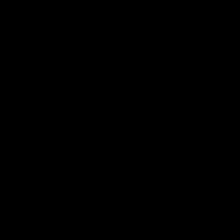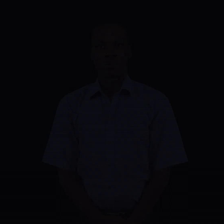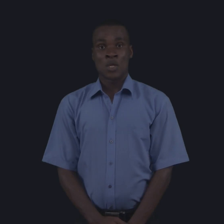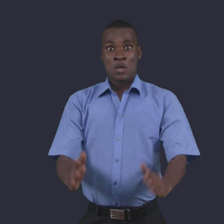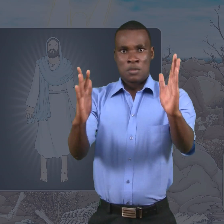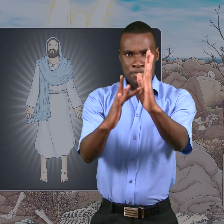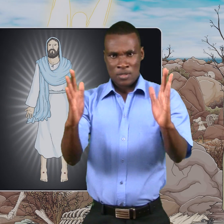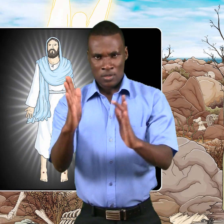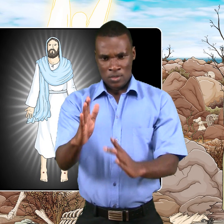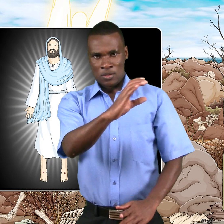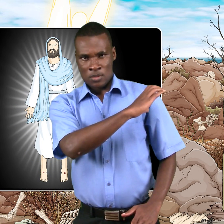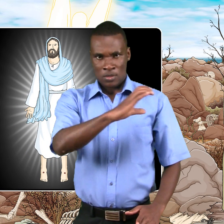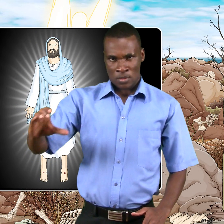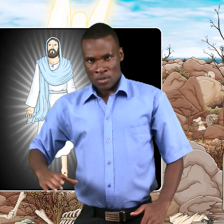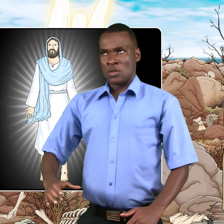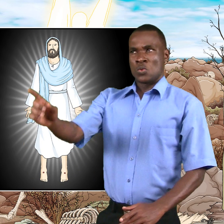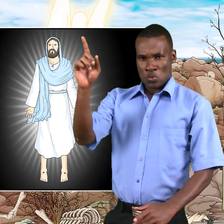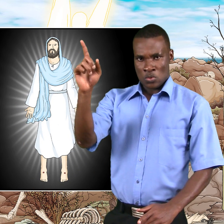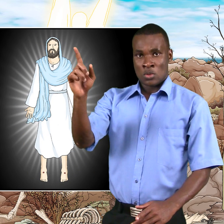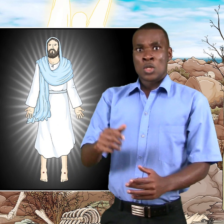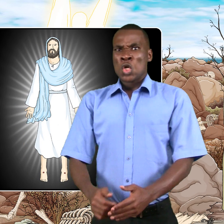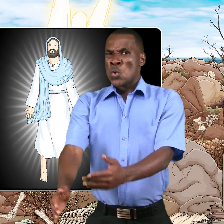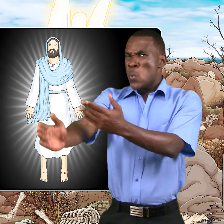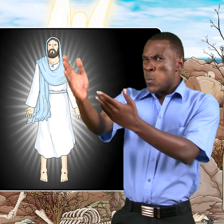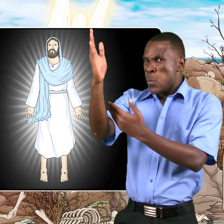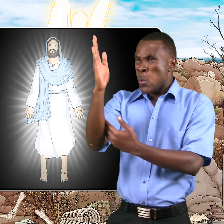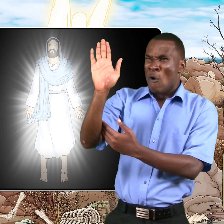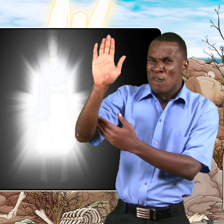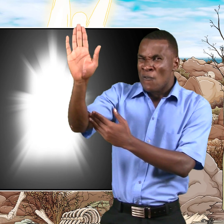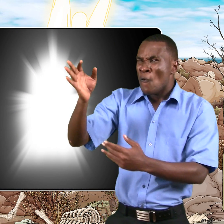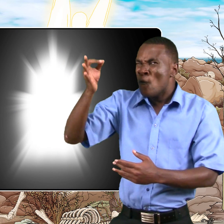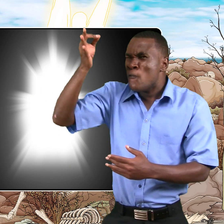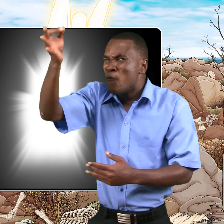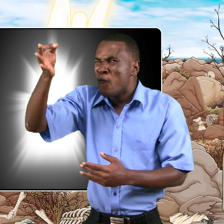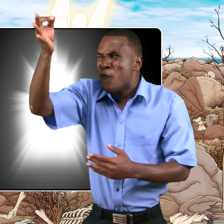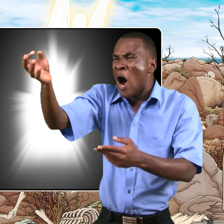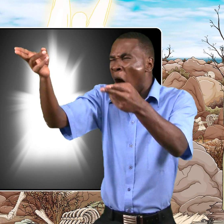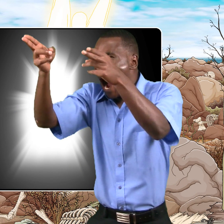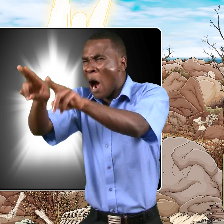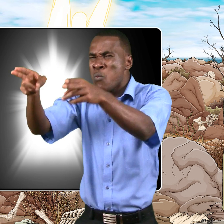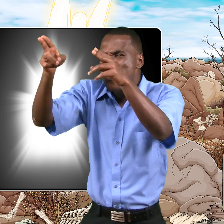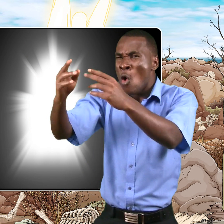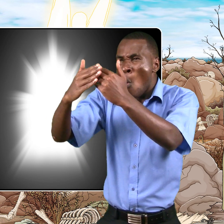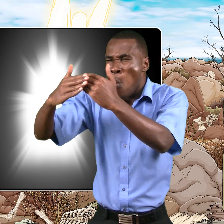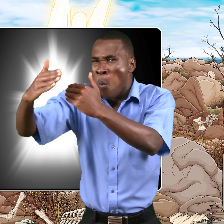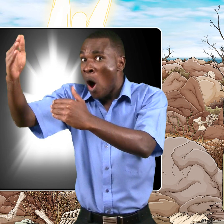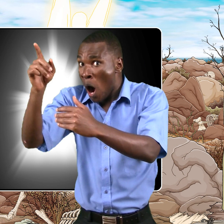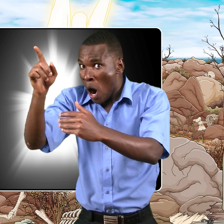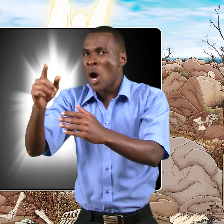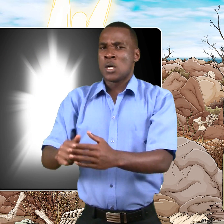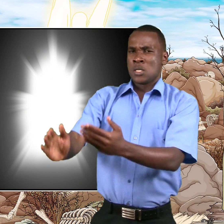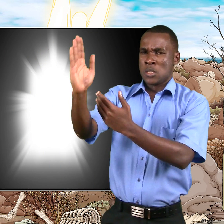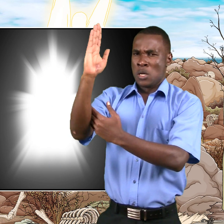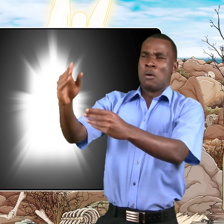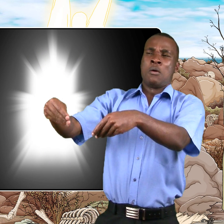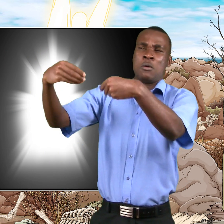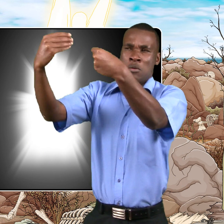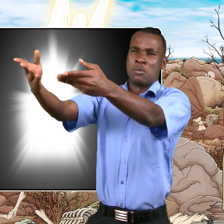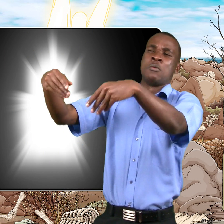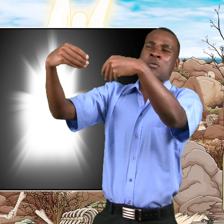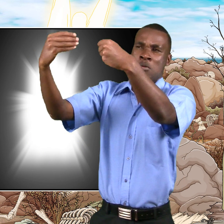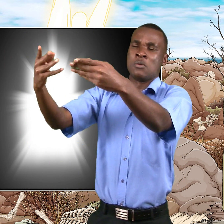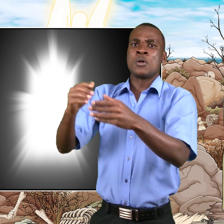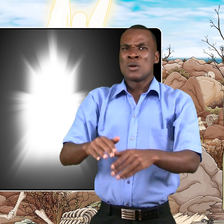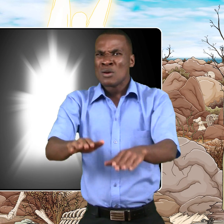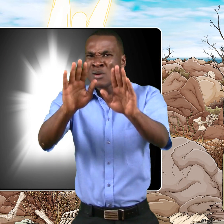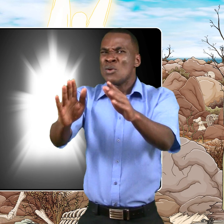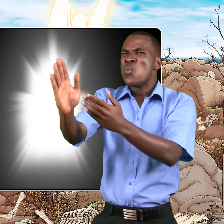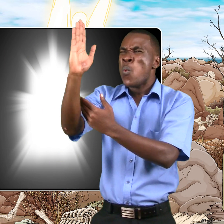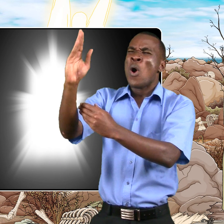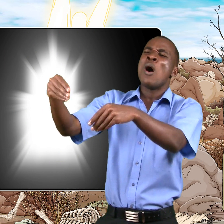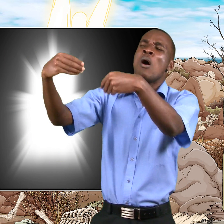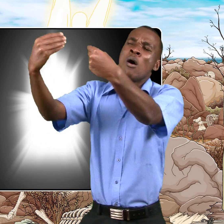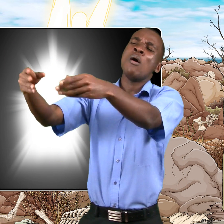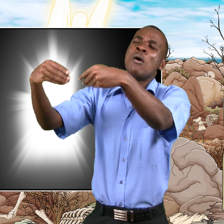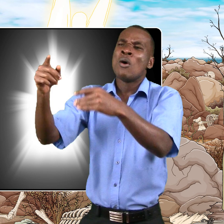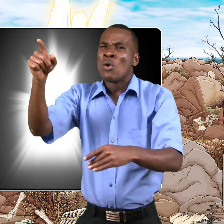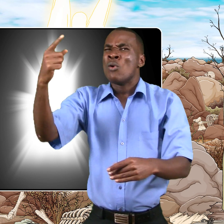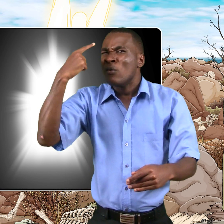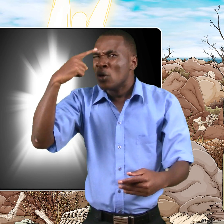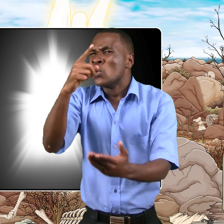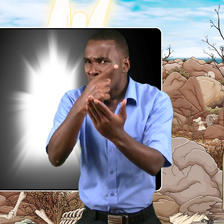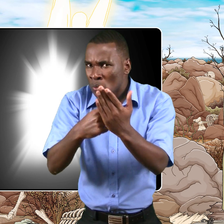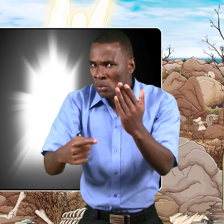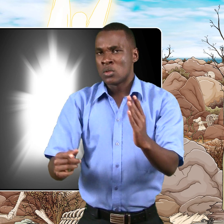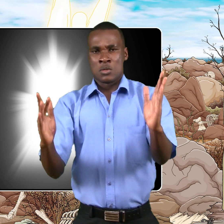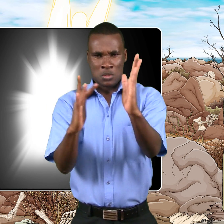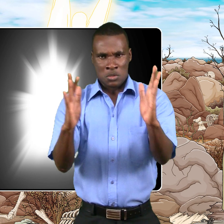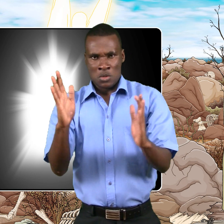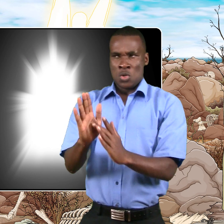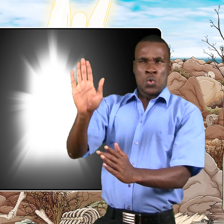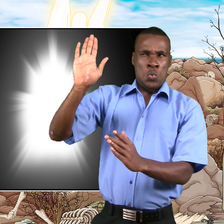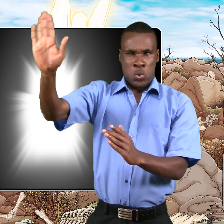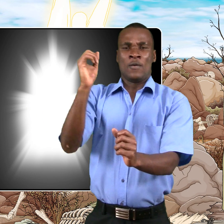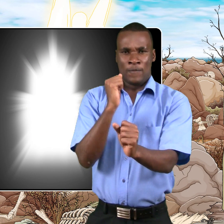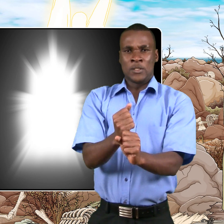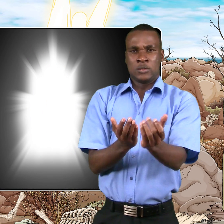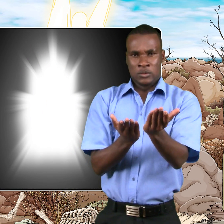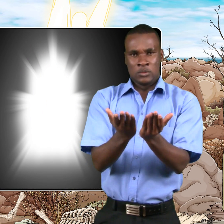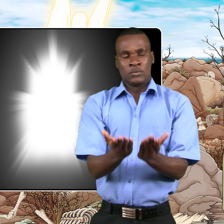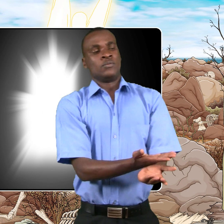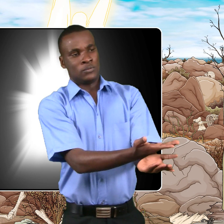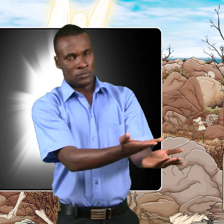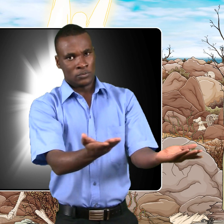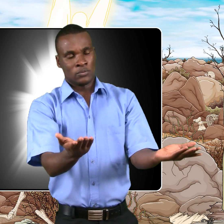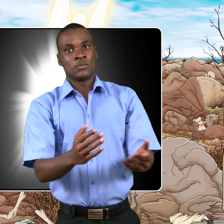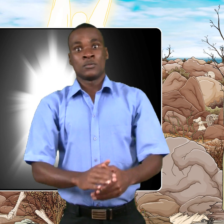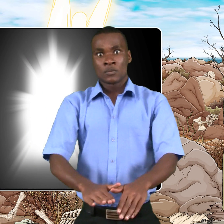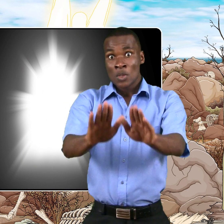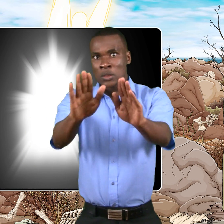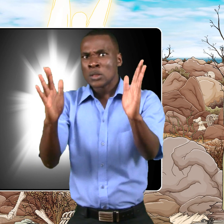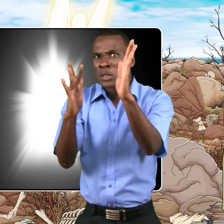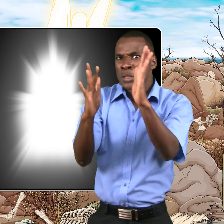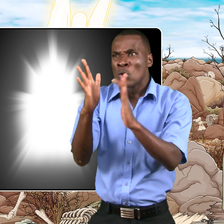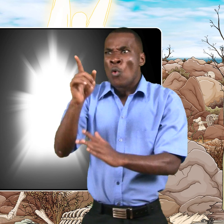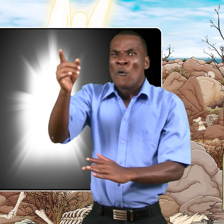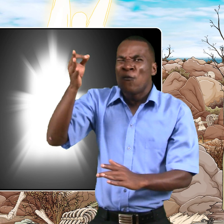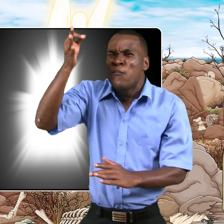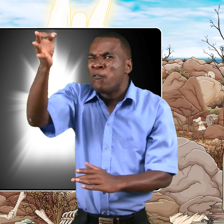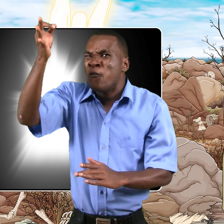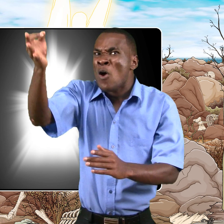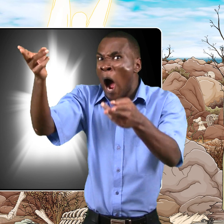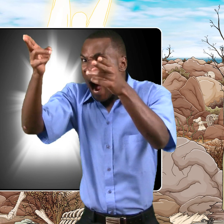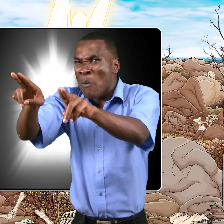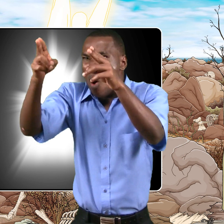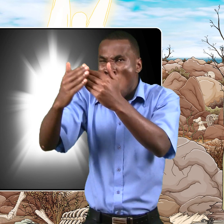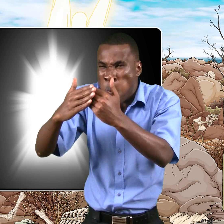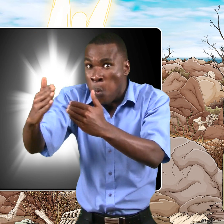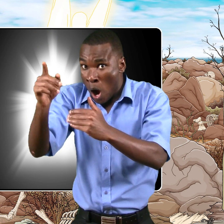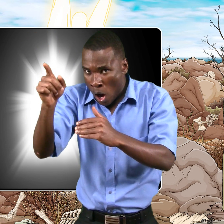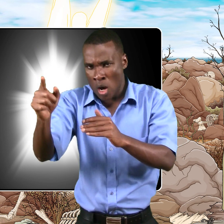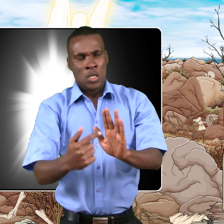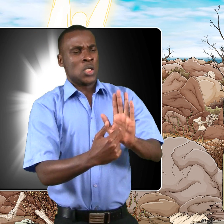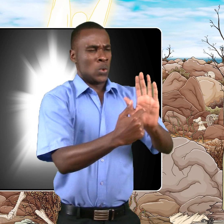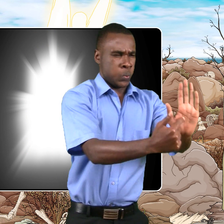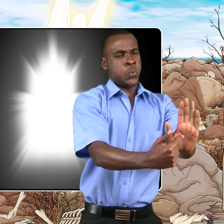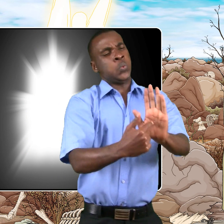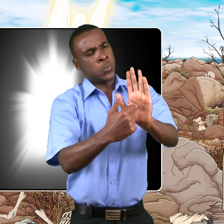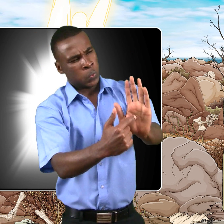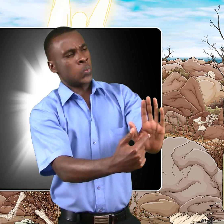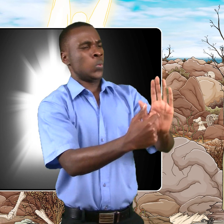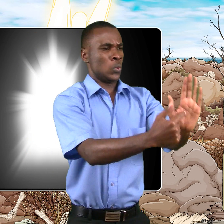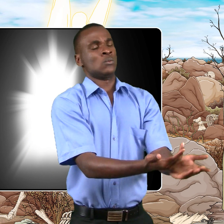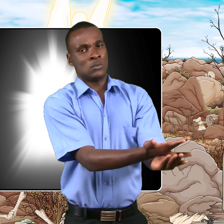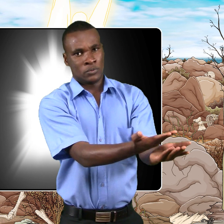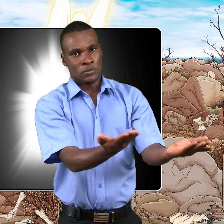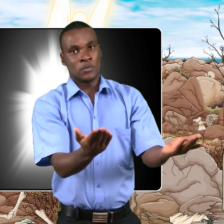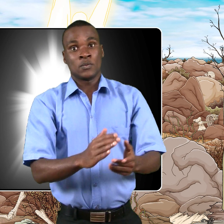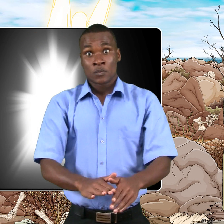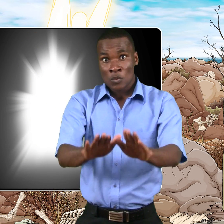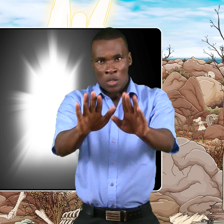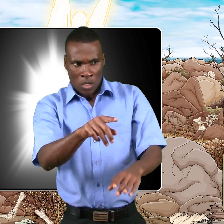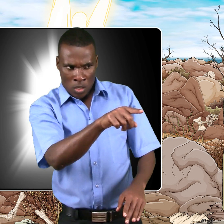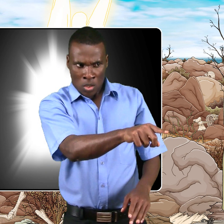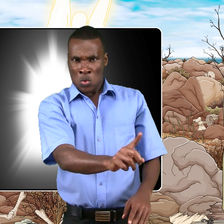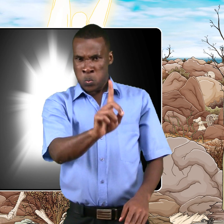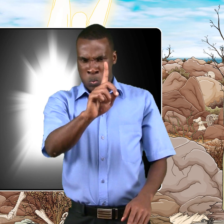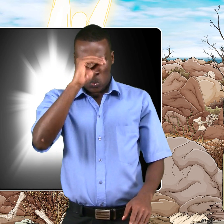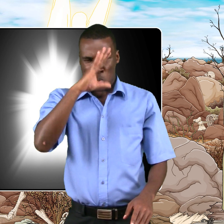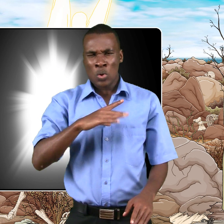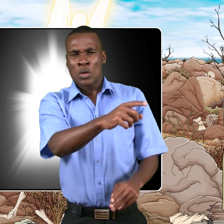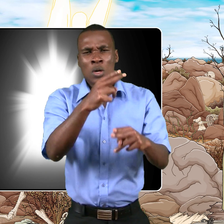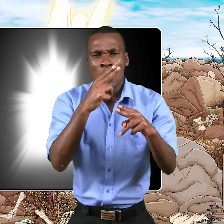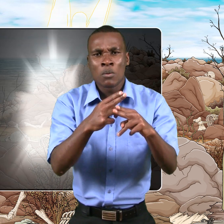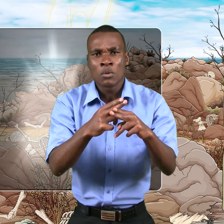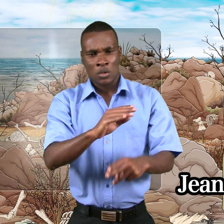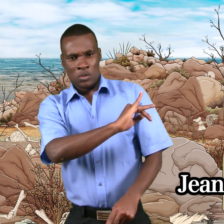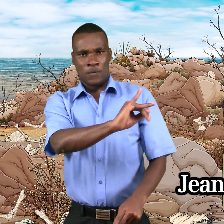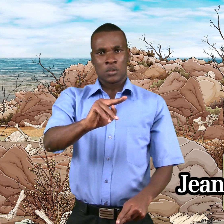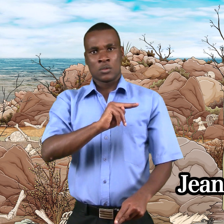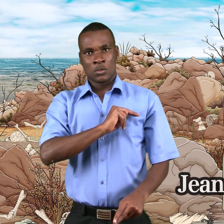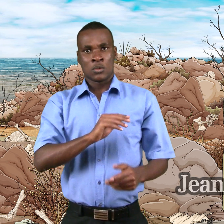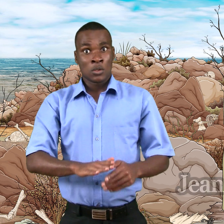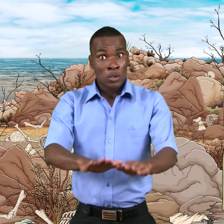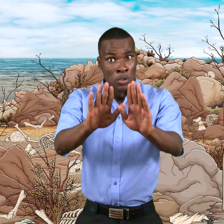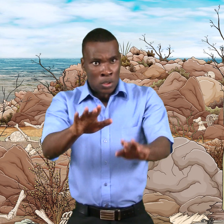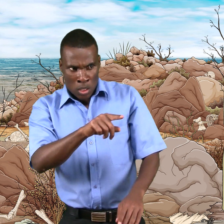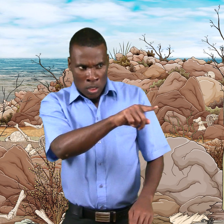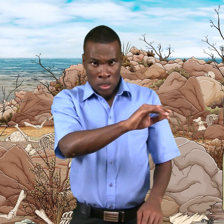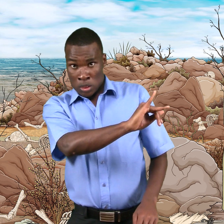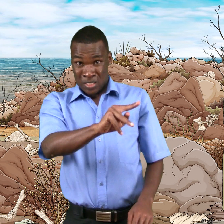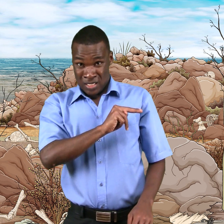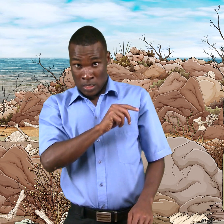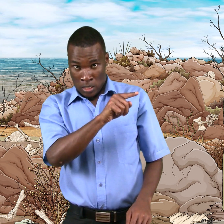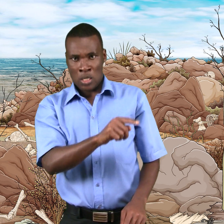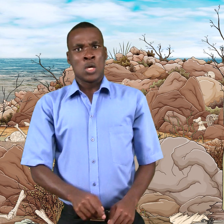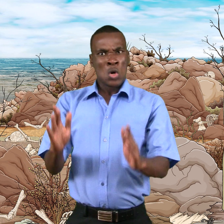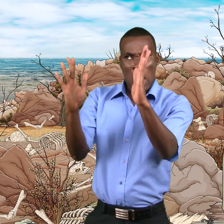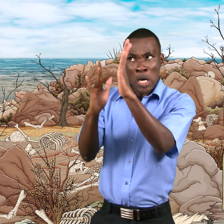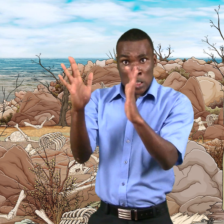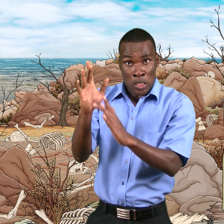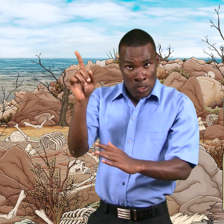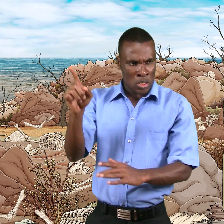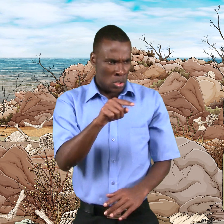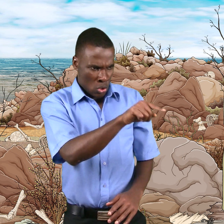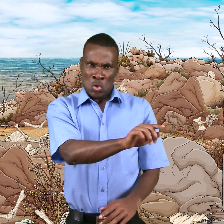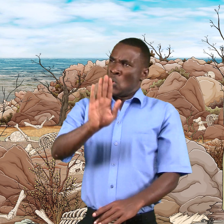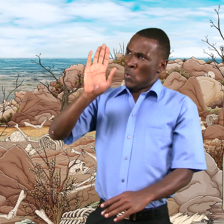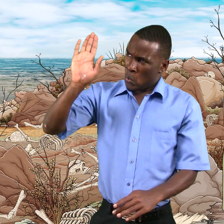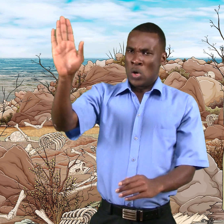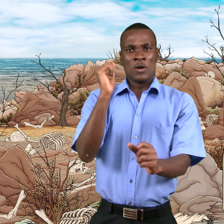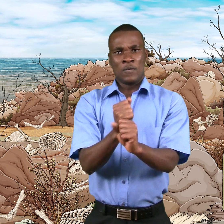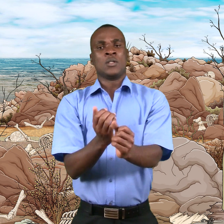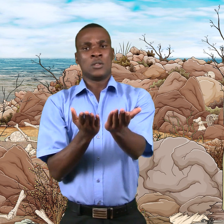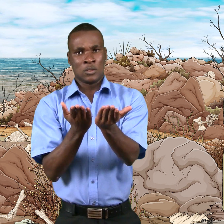This is the revelation of Jesus Christ, which God gave Him to show His servants what must soon come to pass.